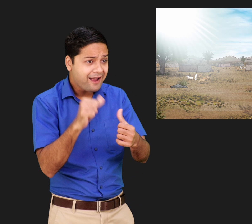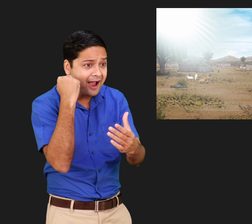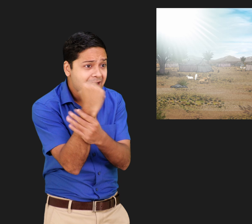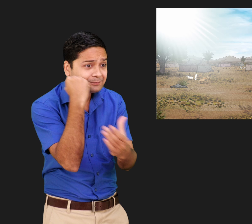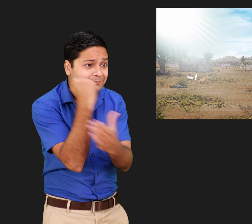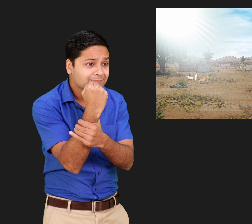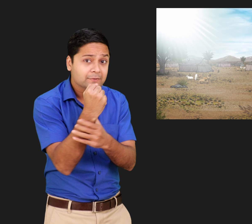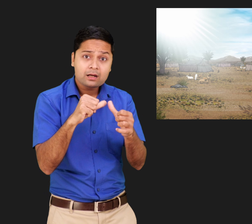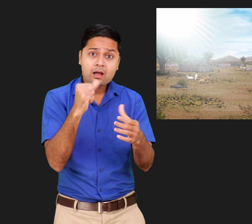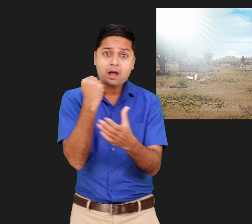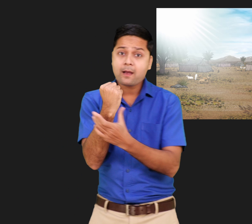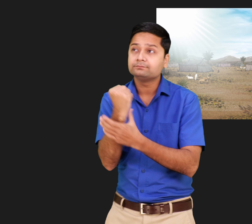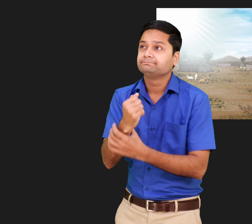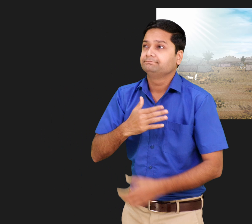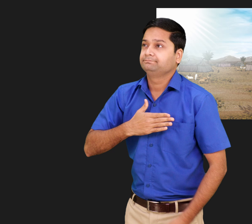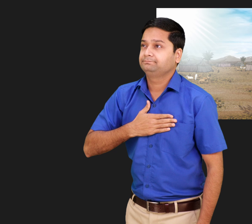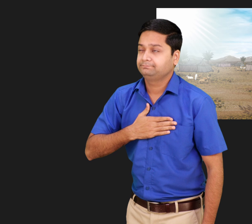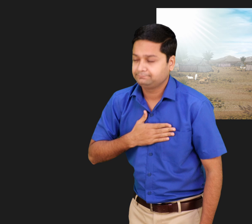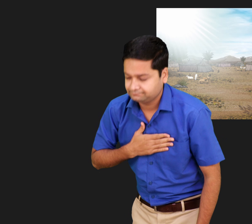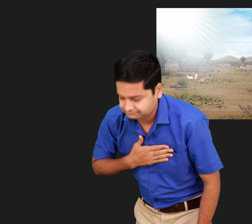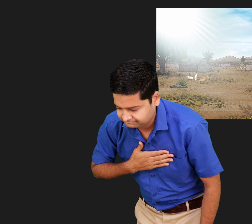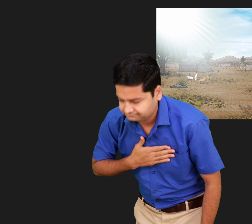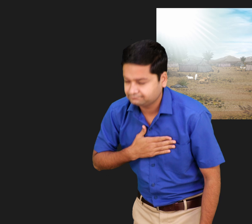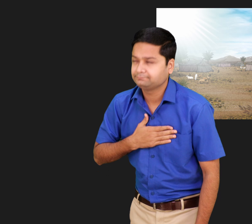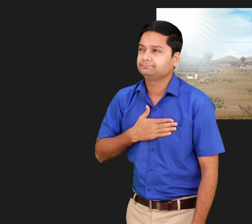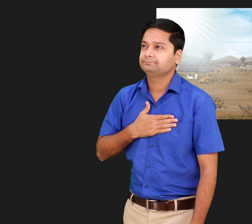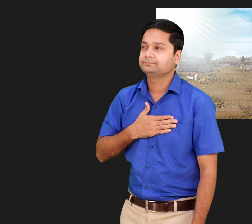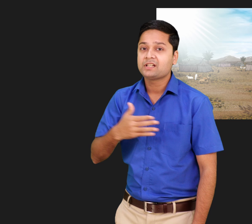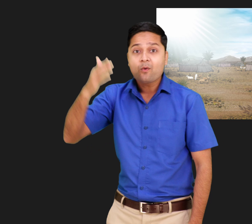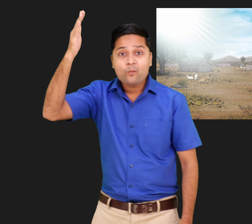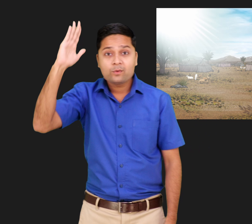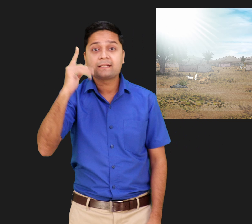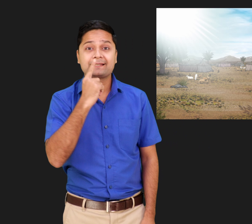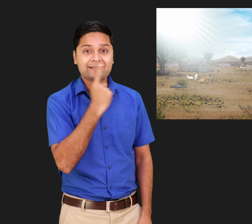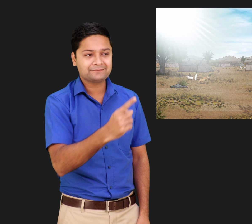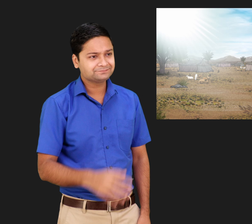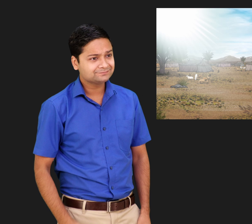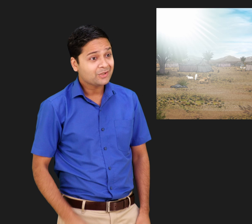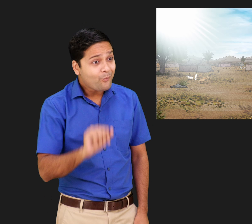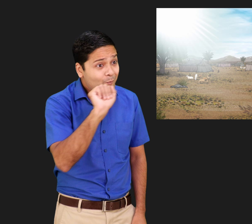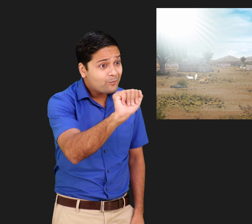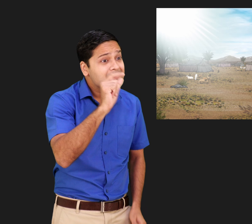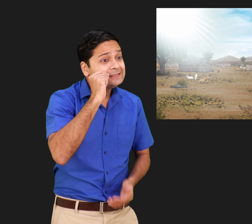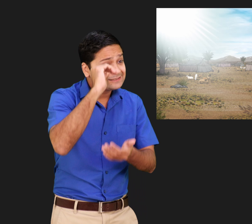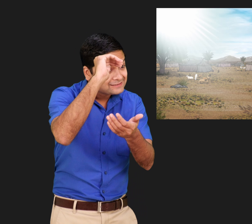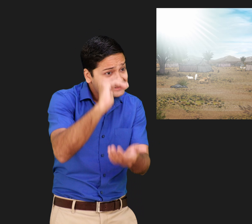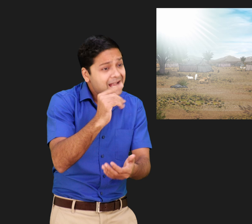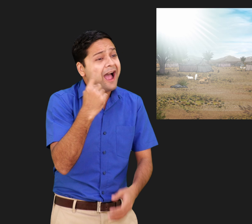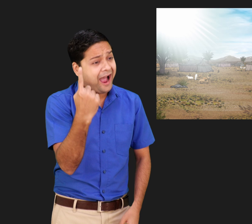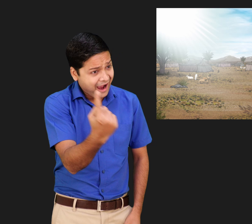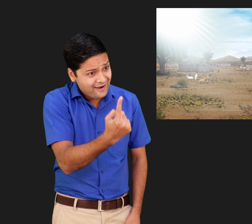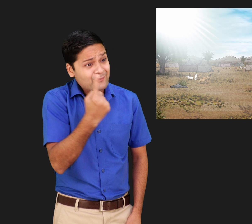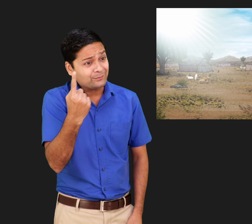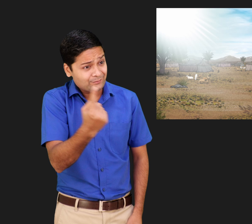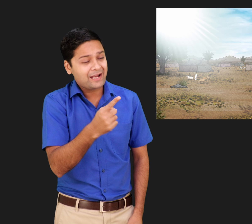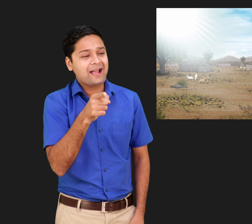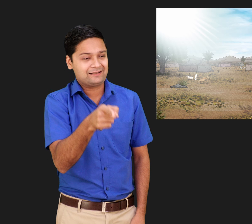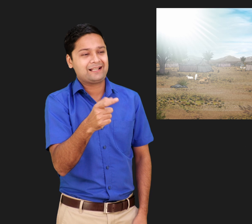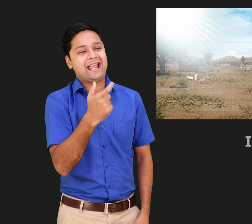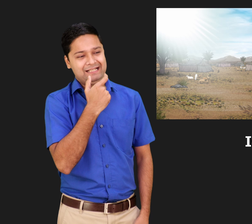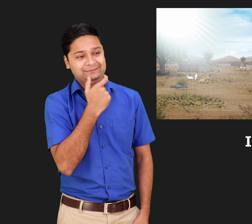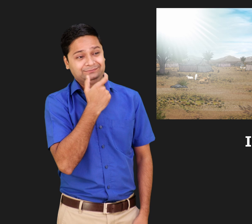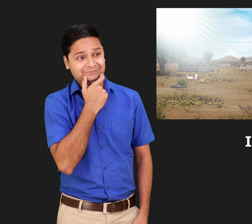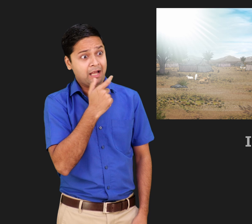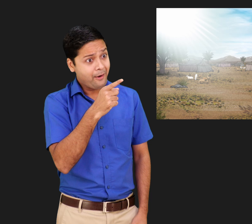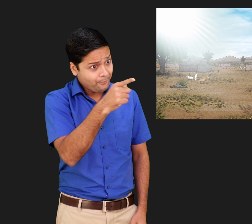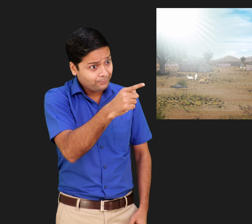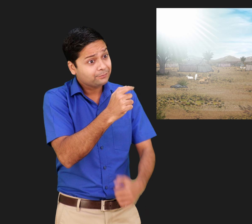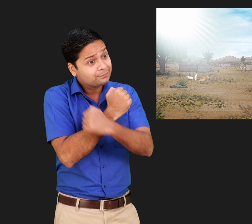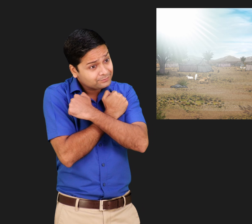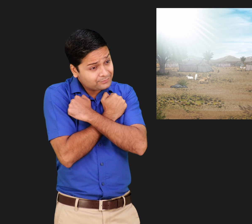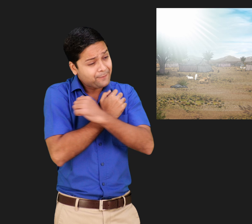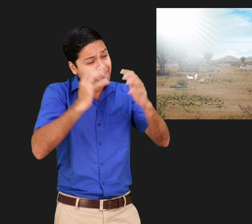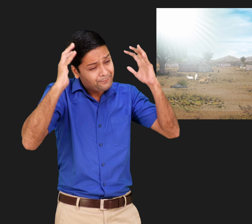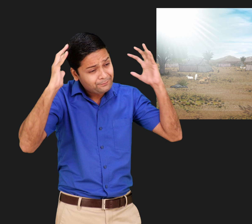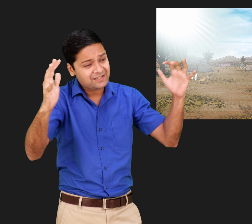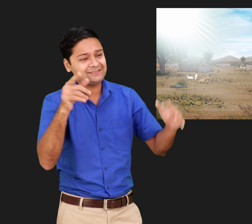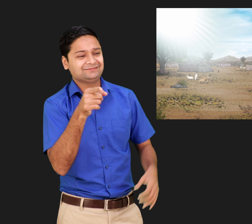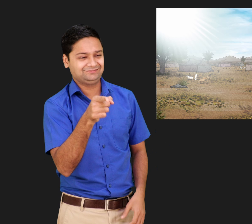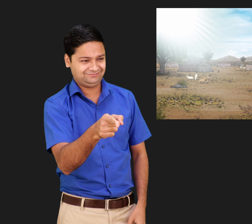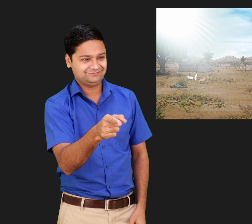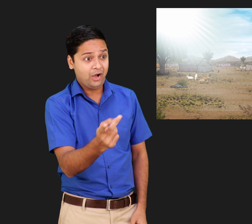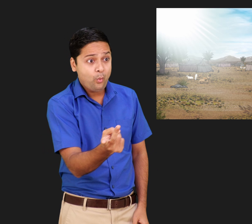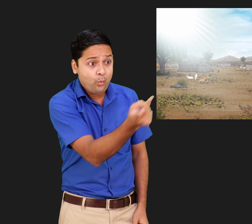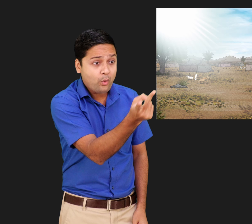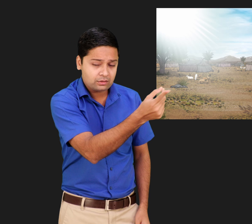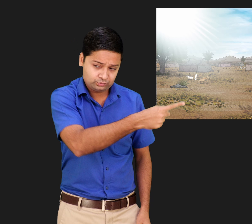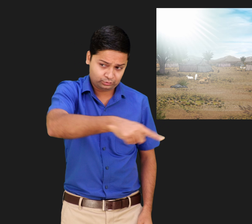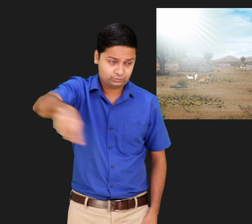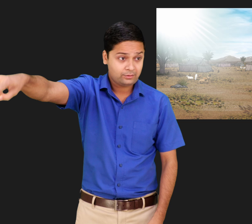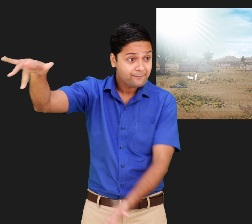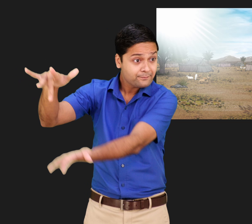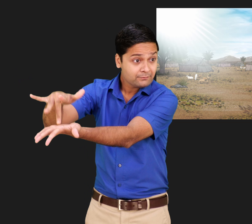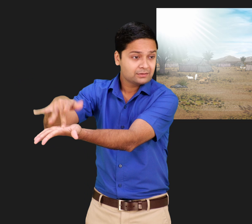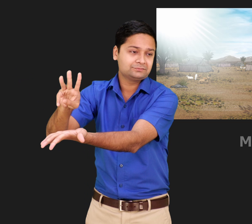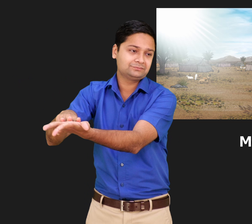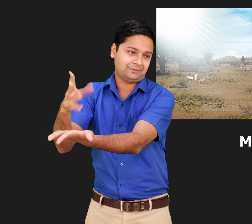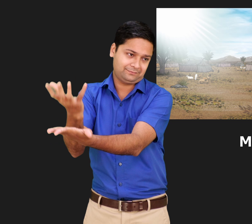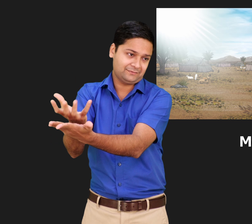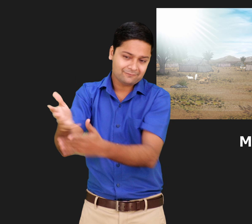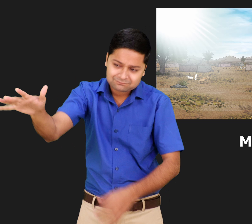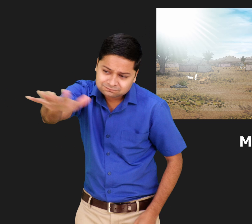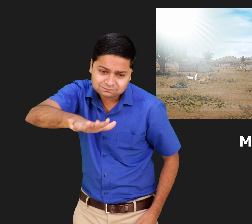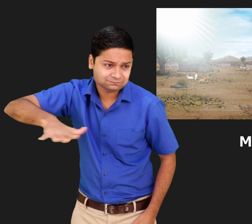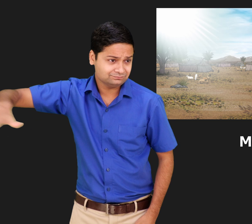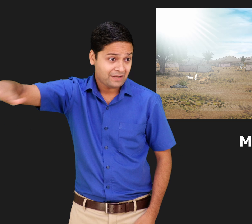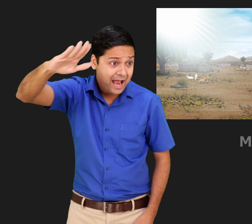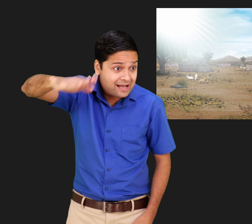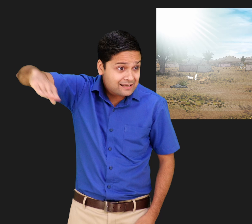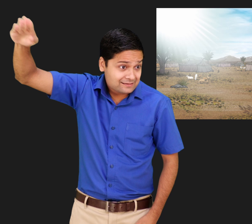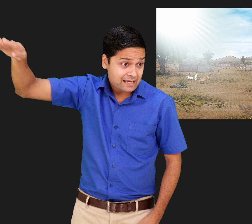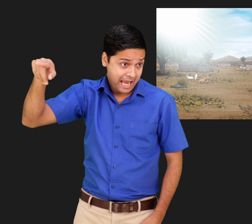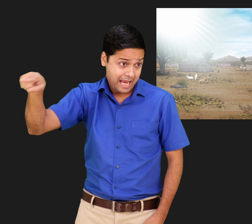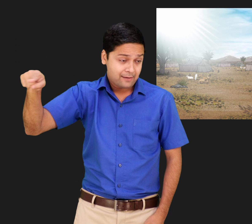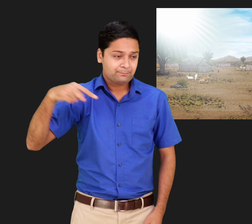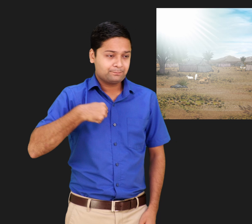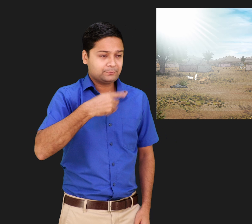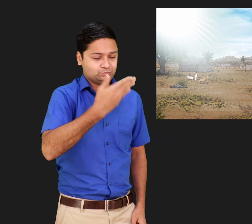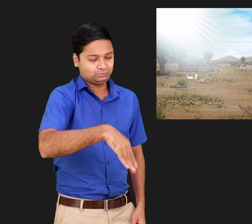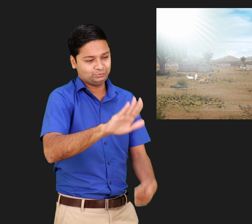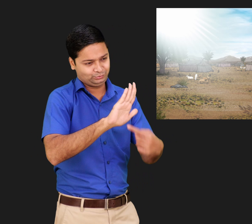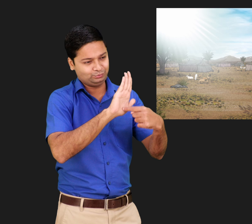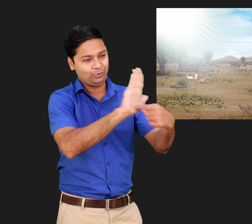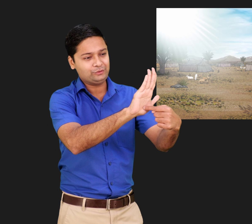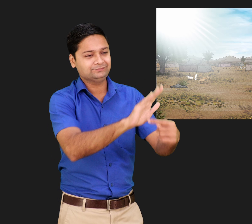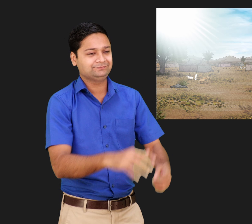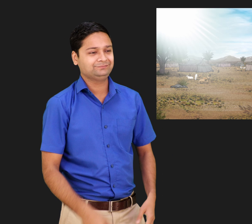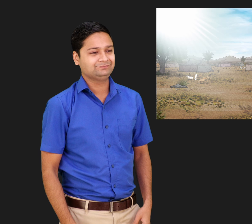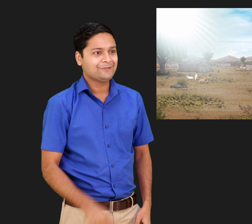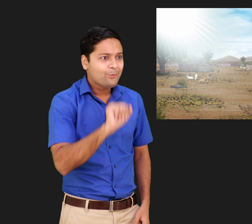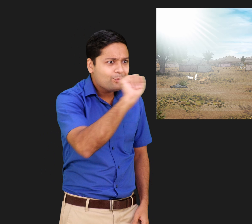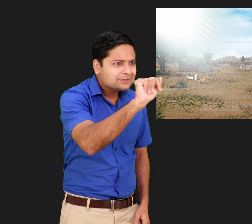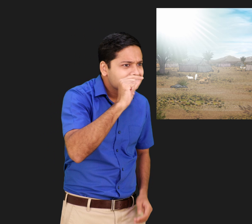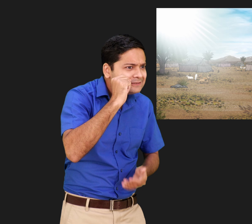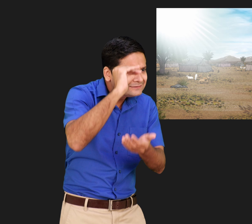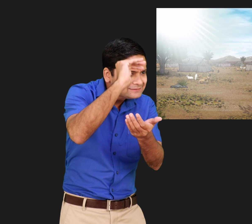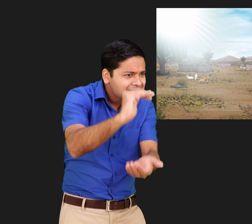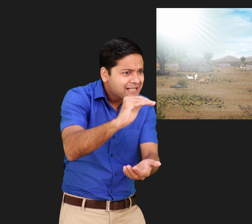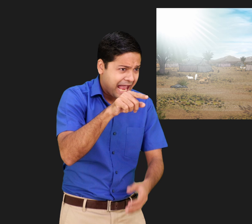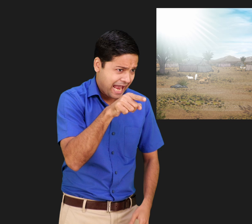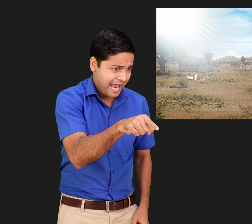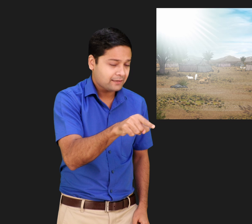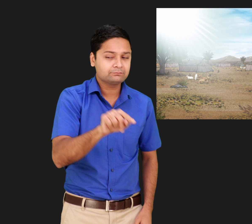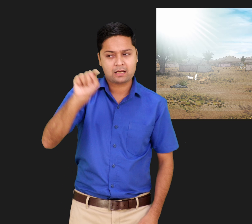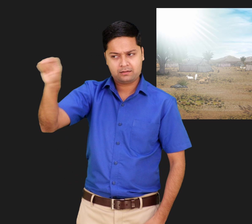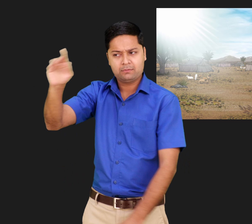“Take your son,” God said, “your only son Isaac, whom you love, and go to the land of Moriah.